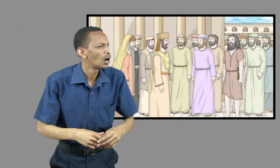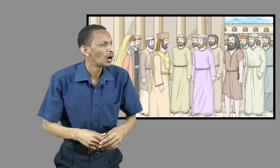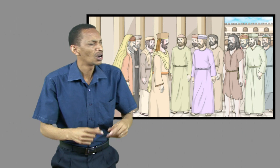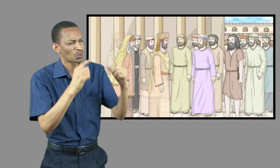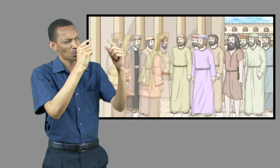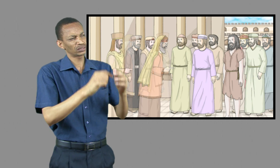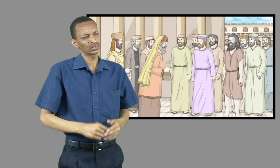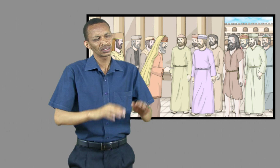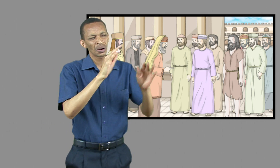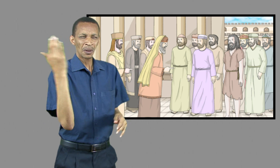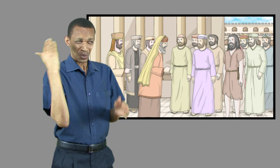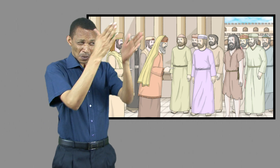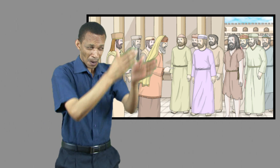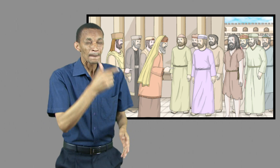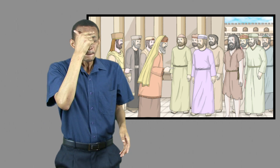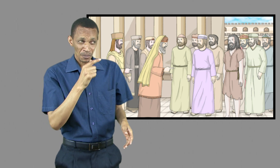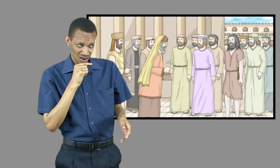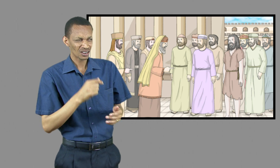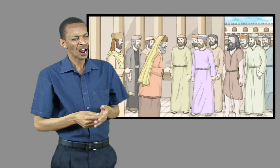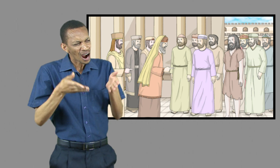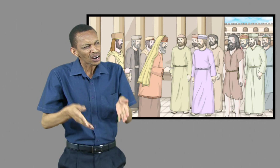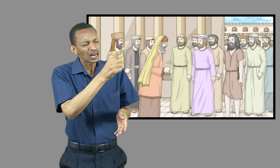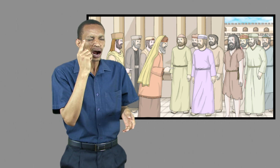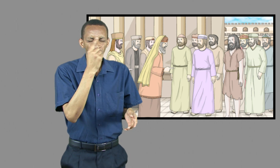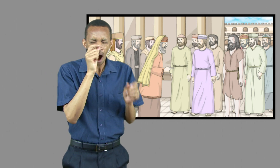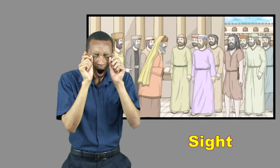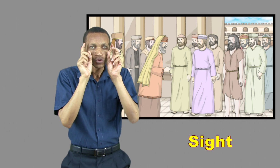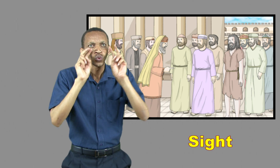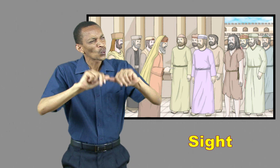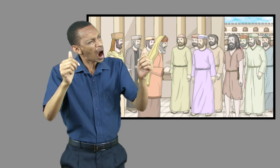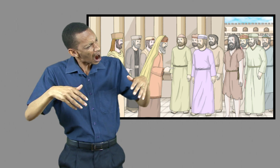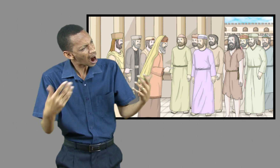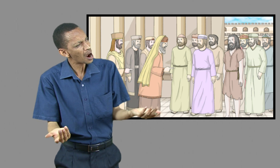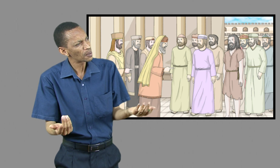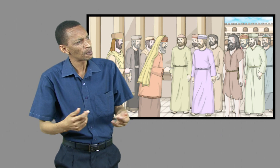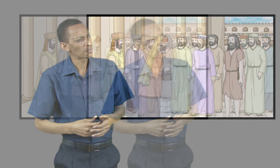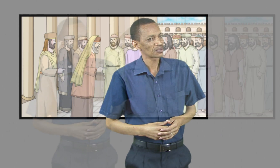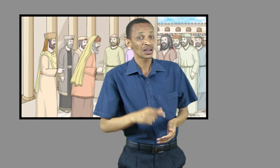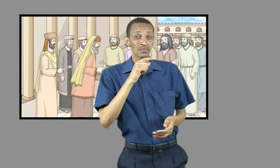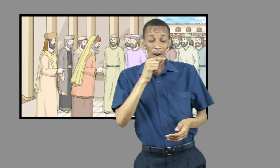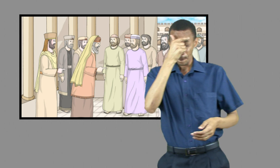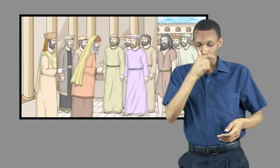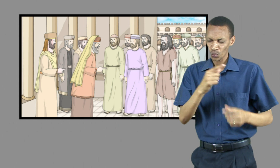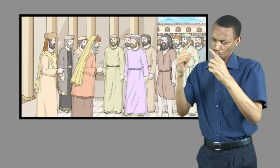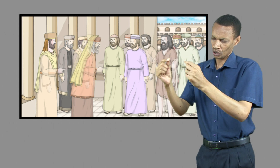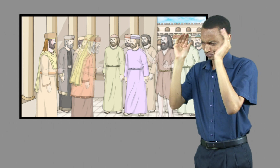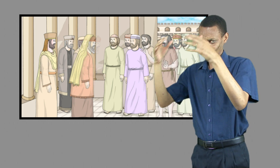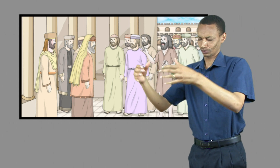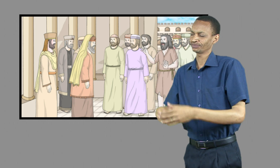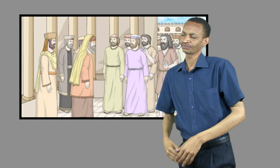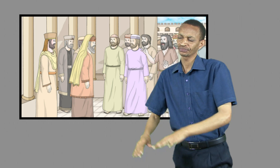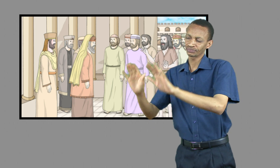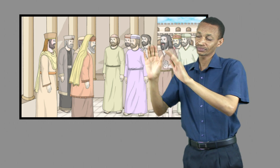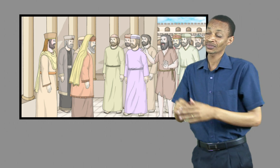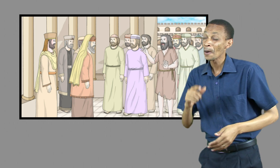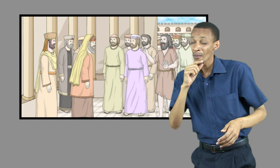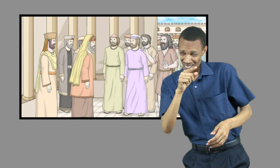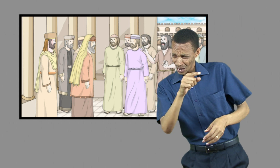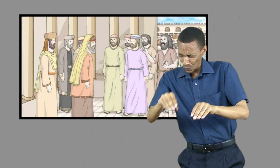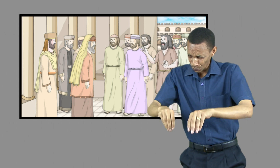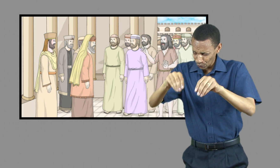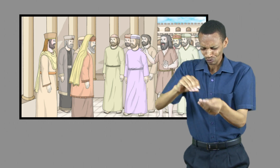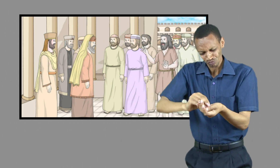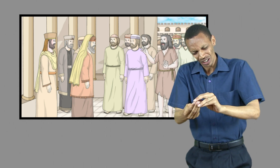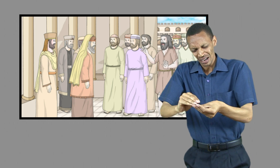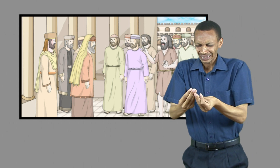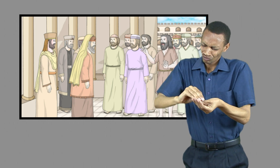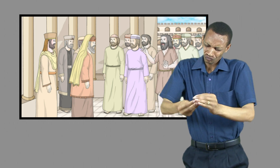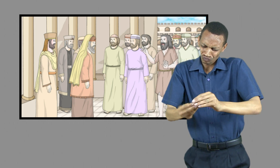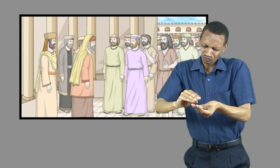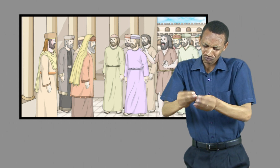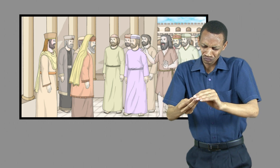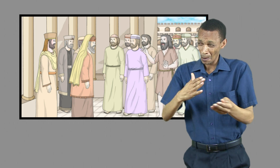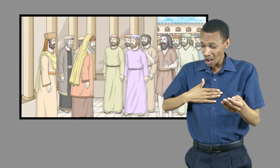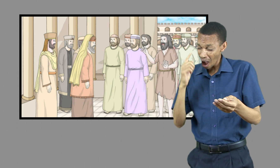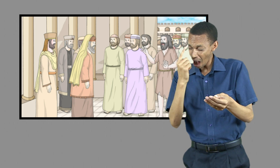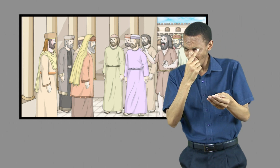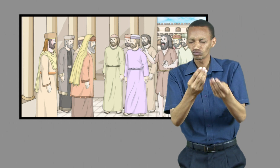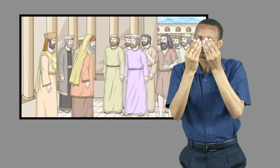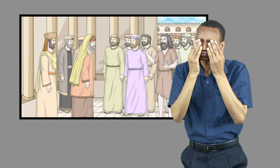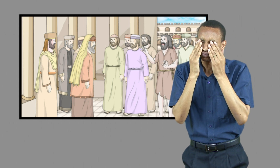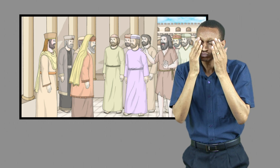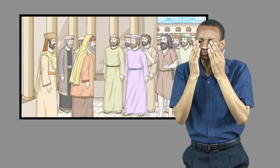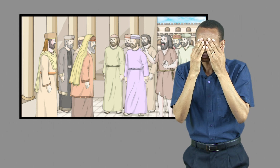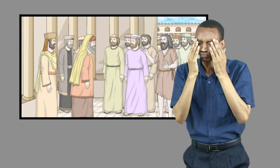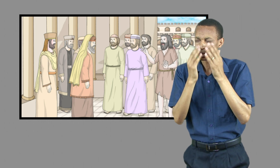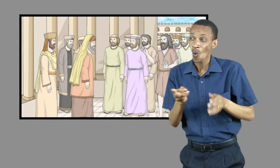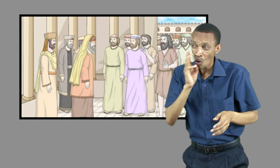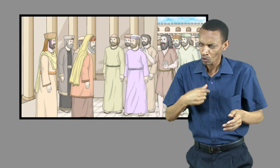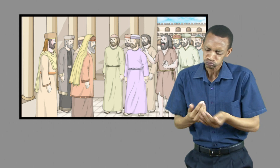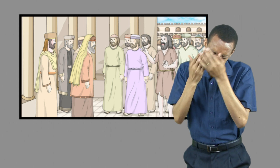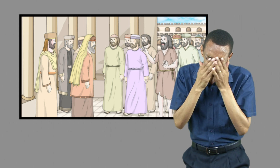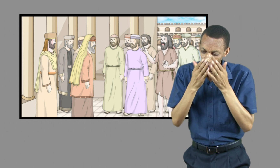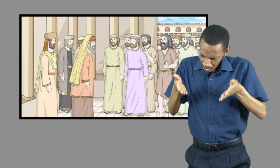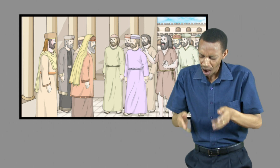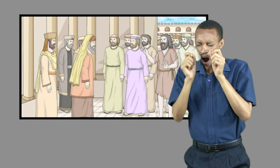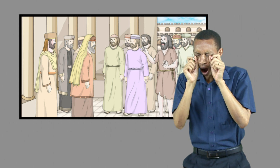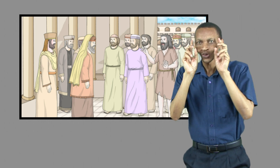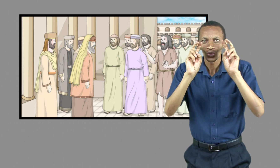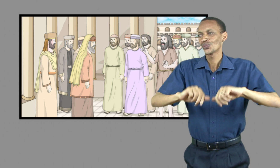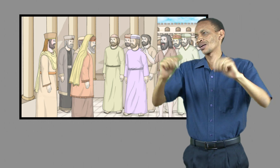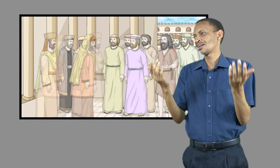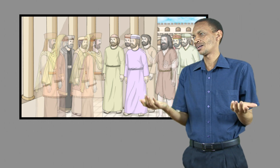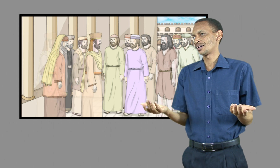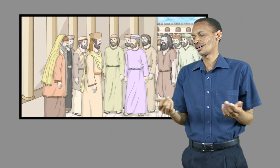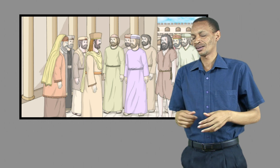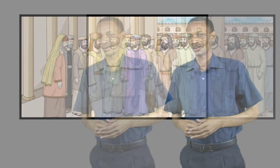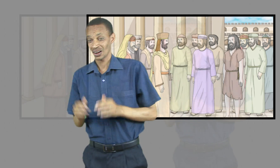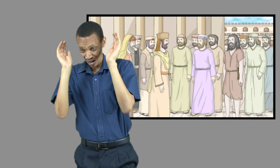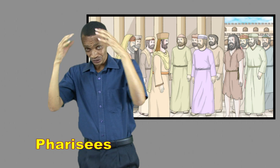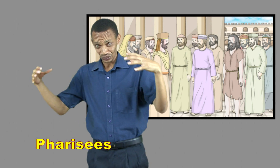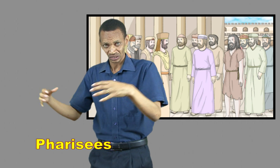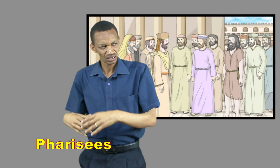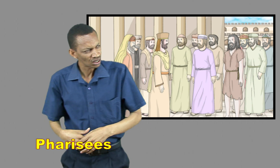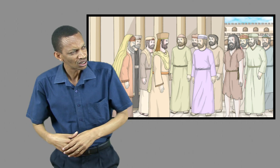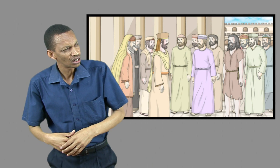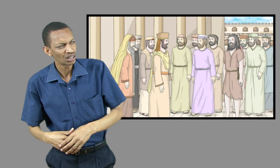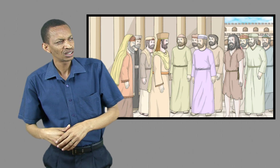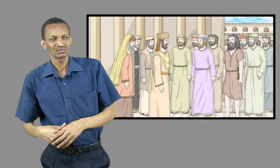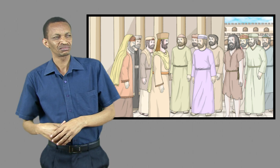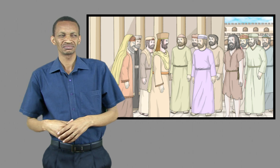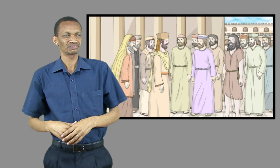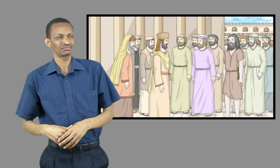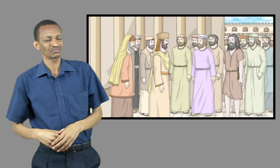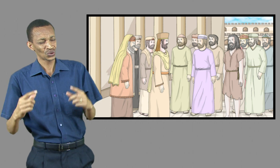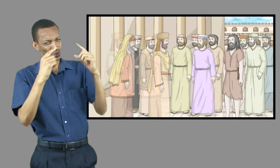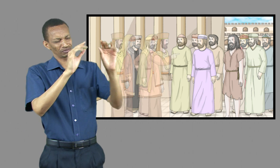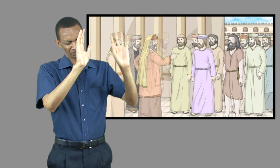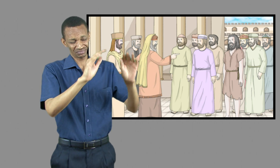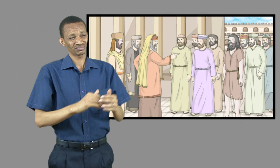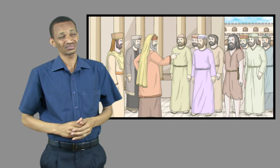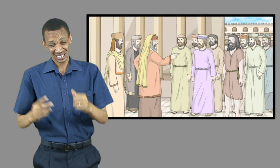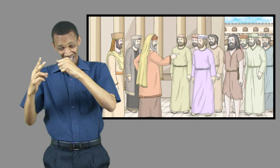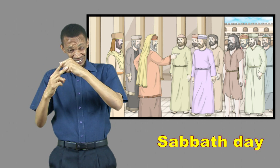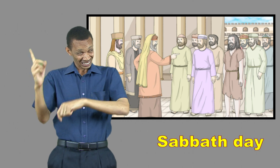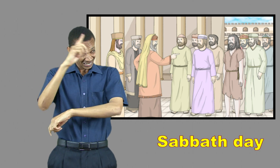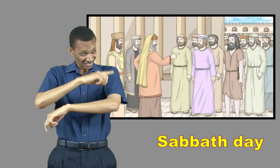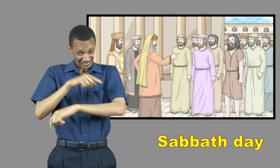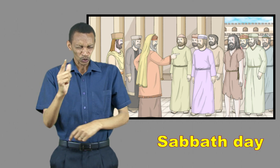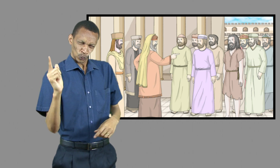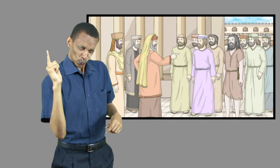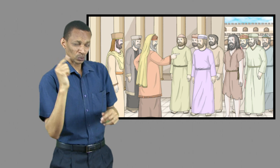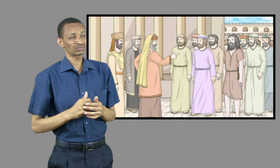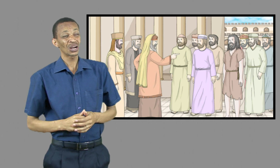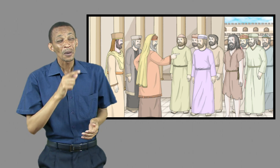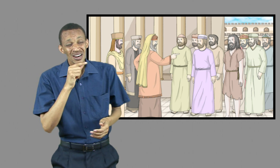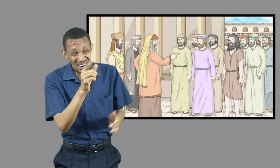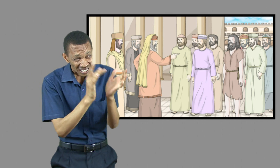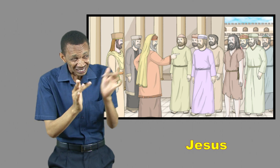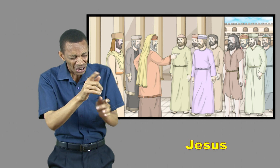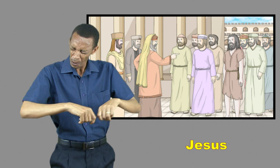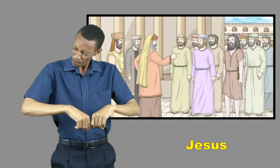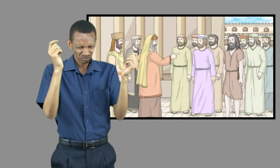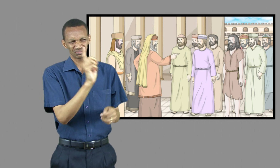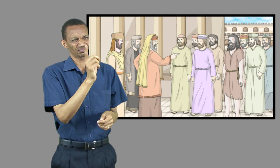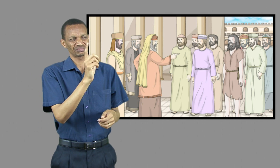So the Pharisees also asked him how he had received his sight. The man answered, “He put mud on my eyes, and I washed, and now I can see.”